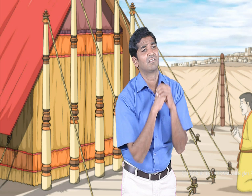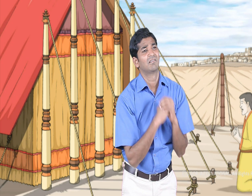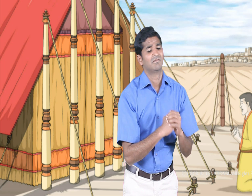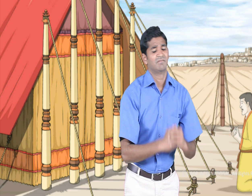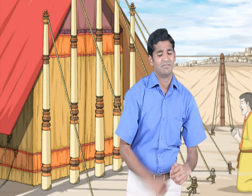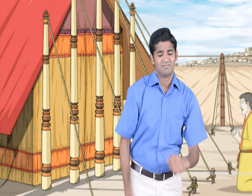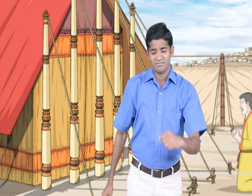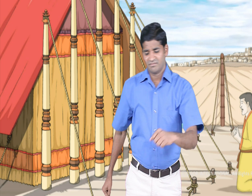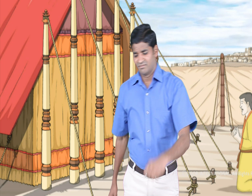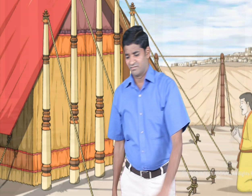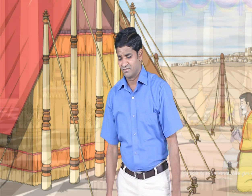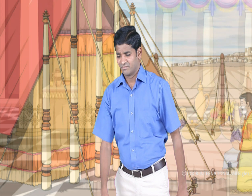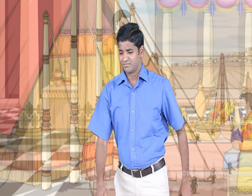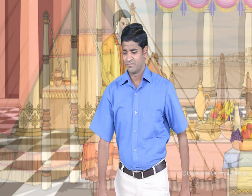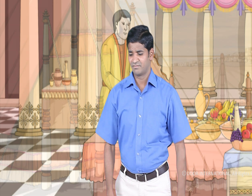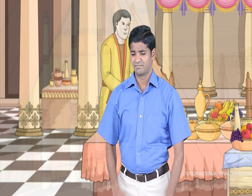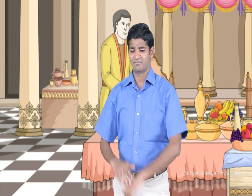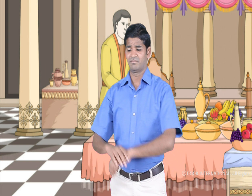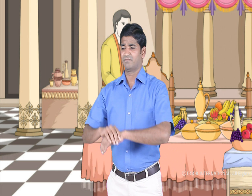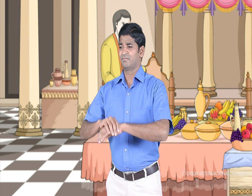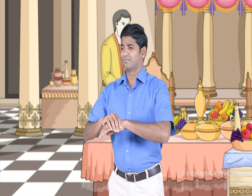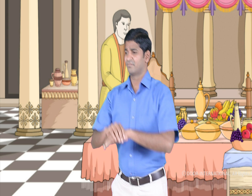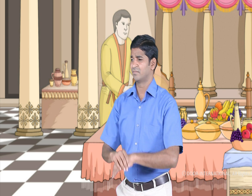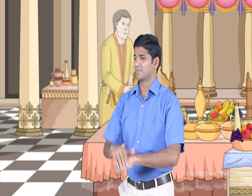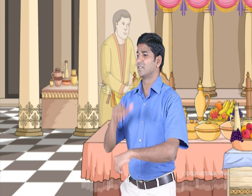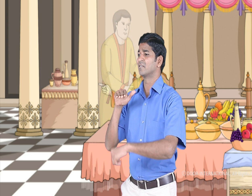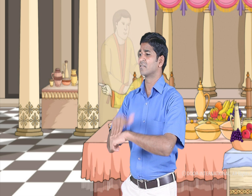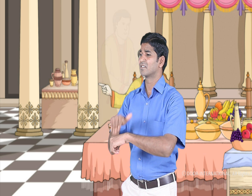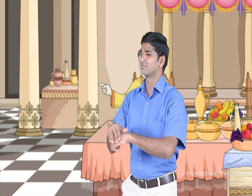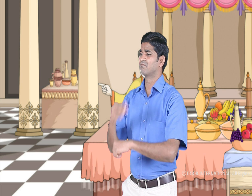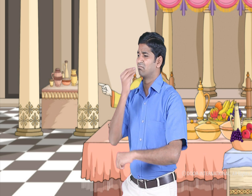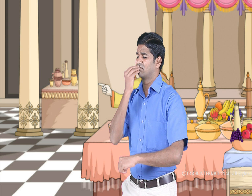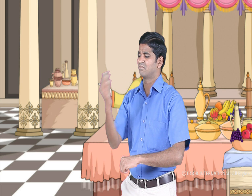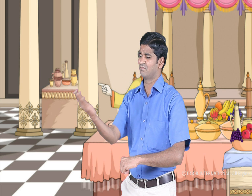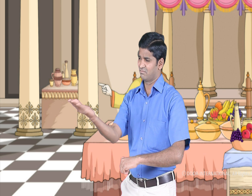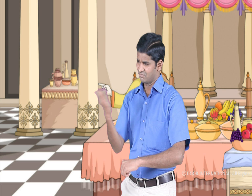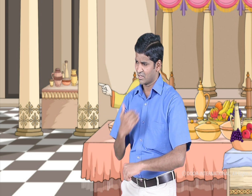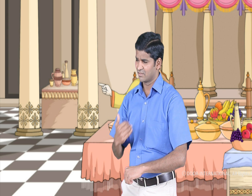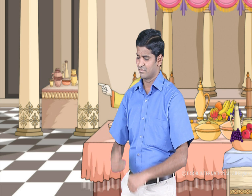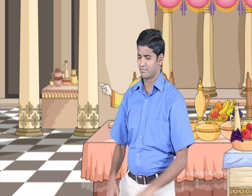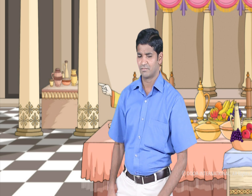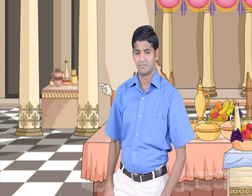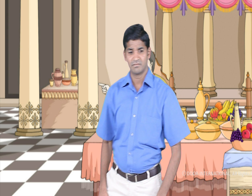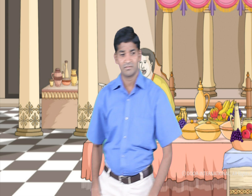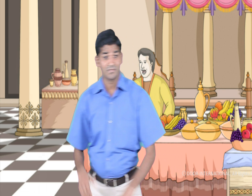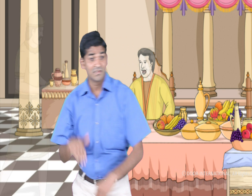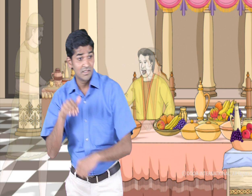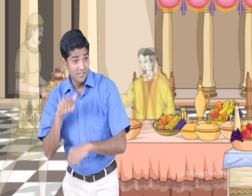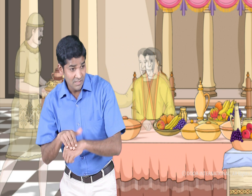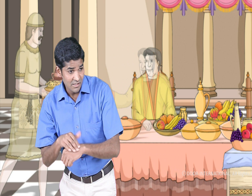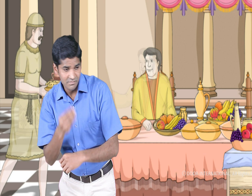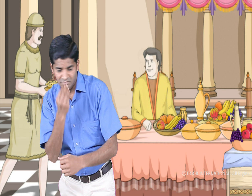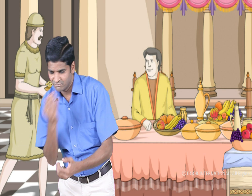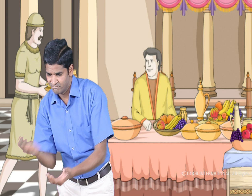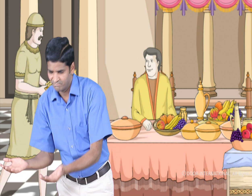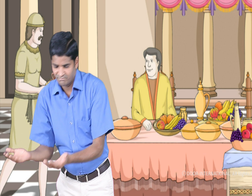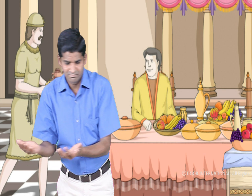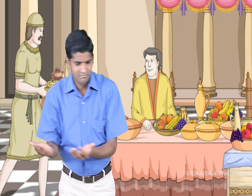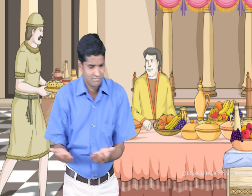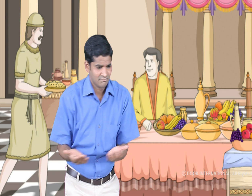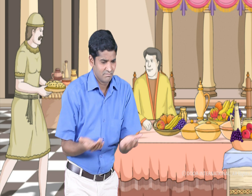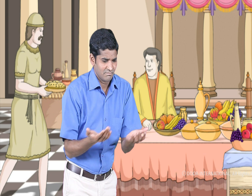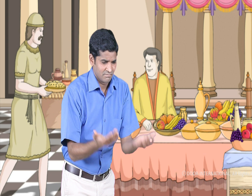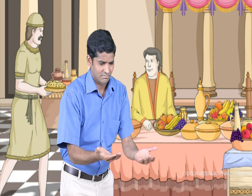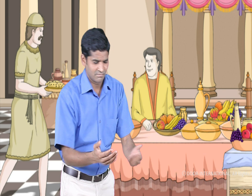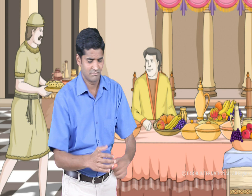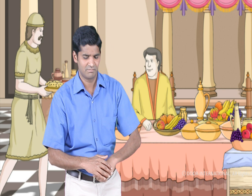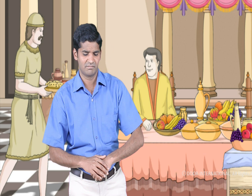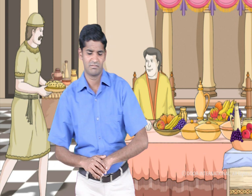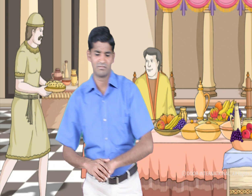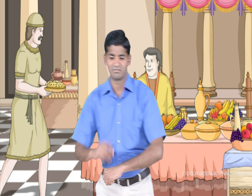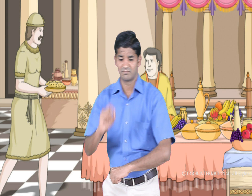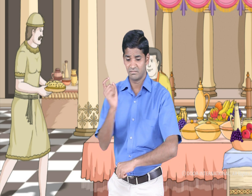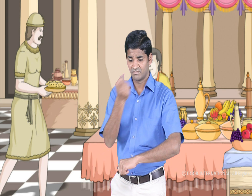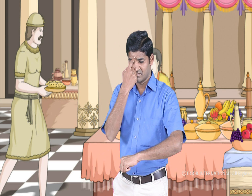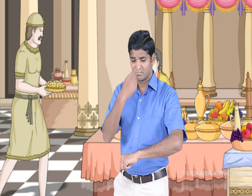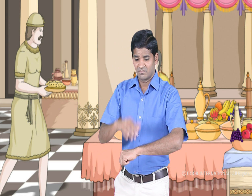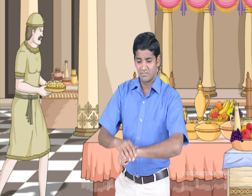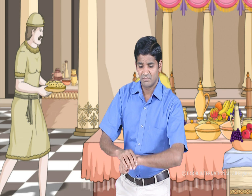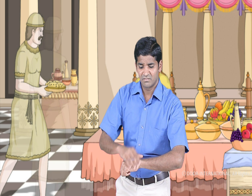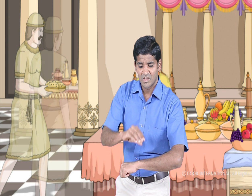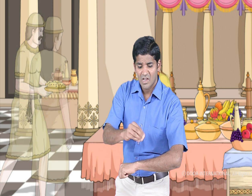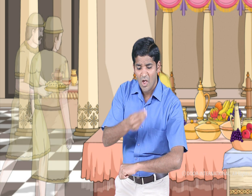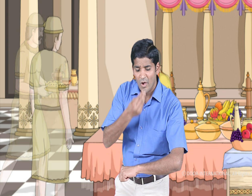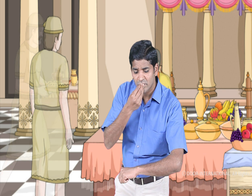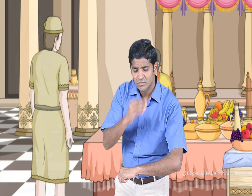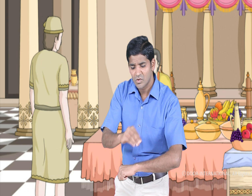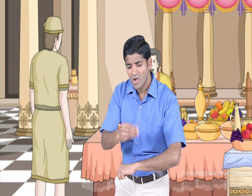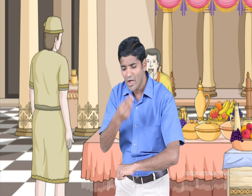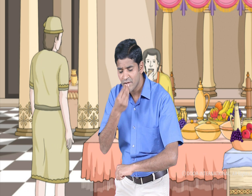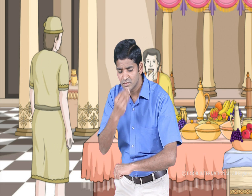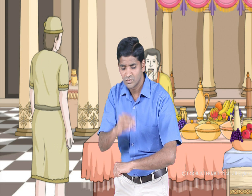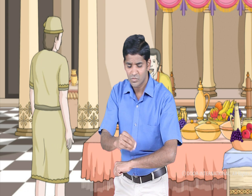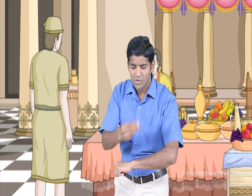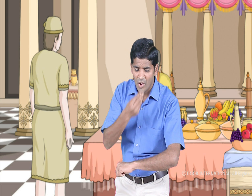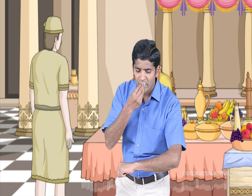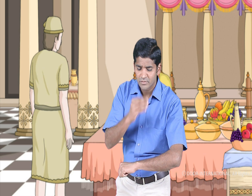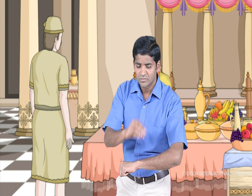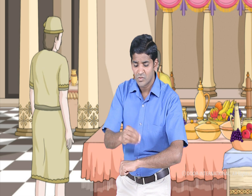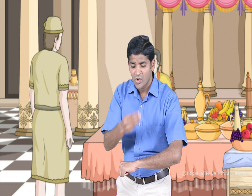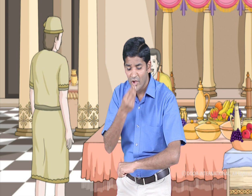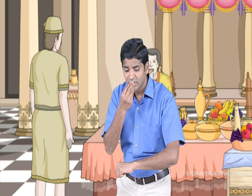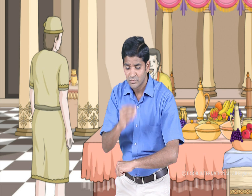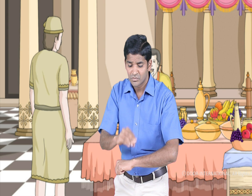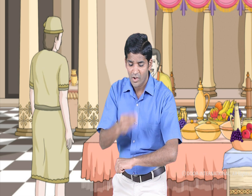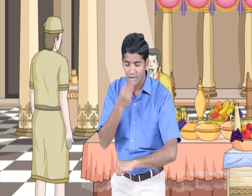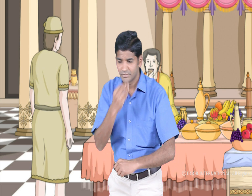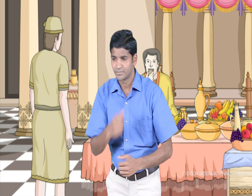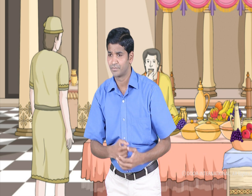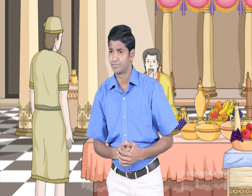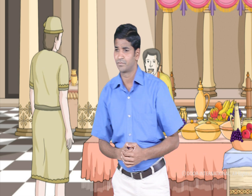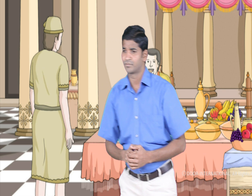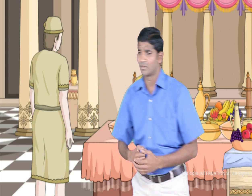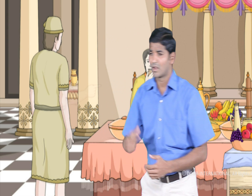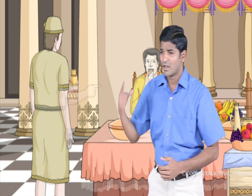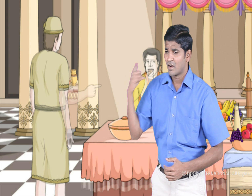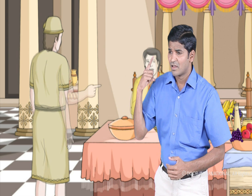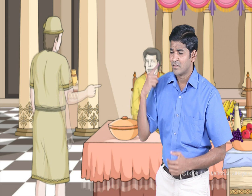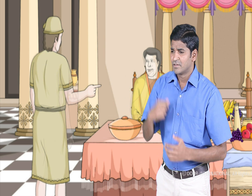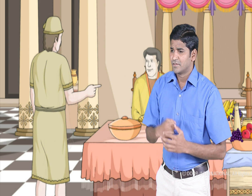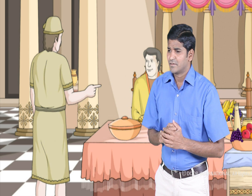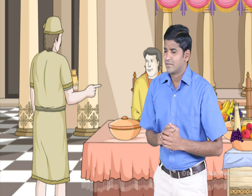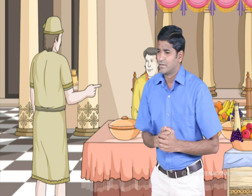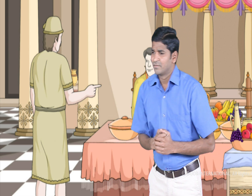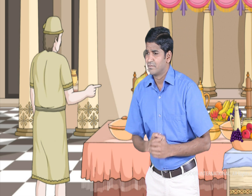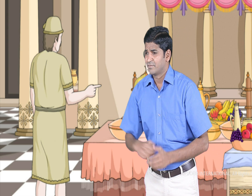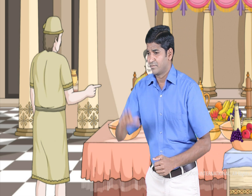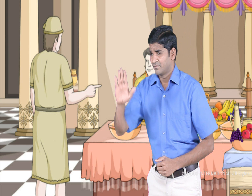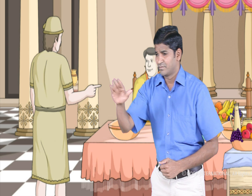Then he went to his own house, and at his request they set food before him, and he ate.